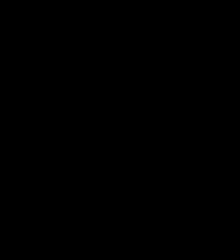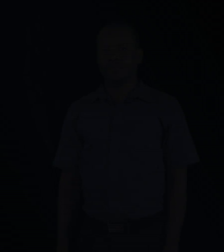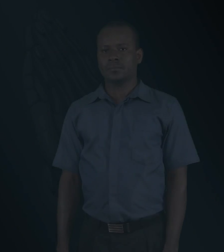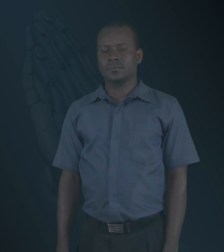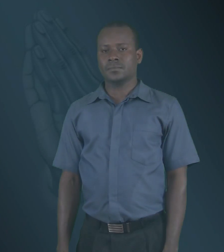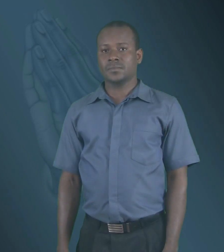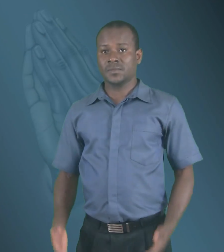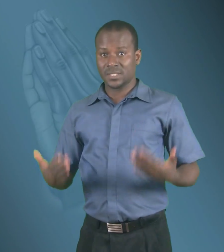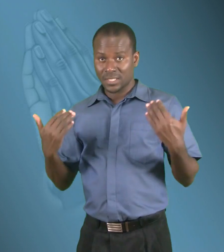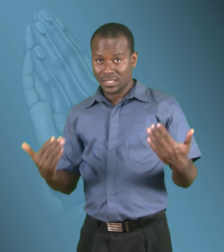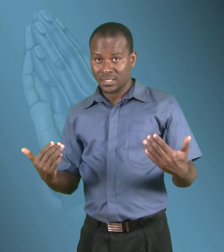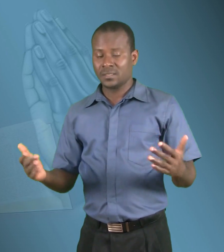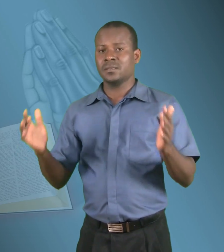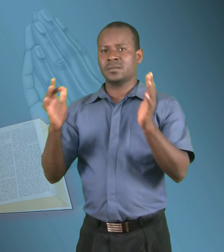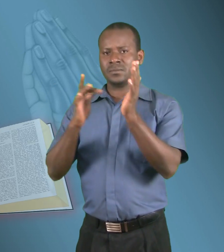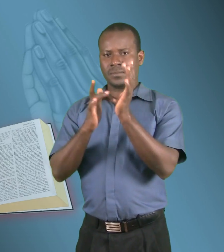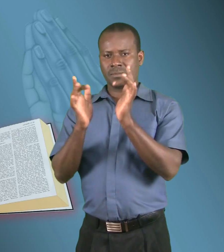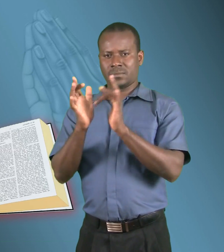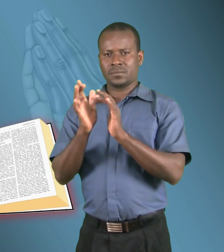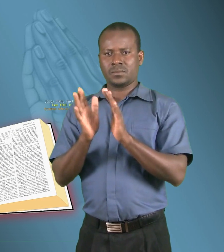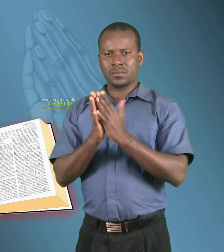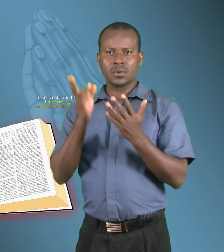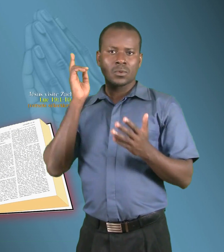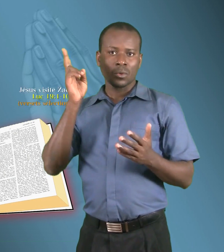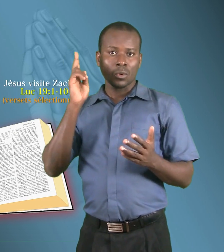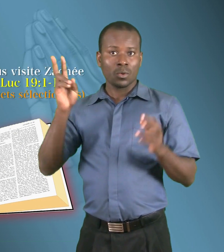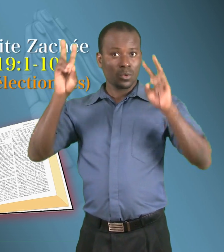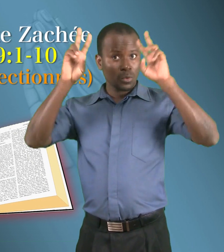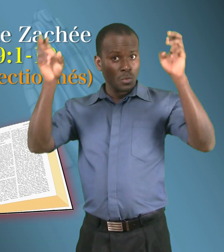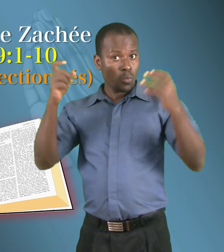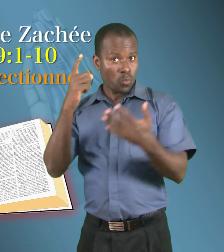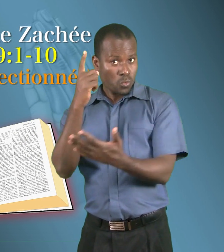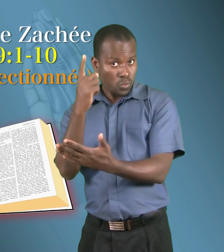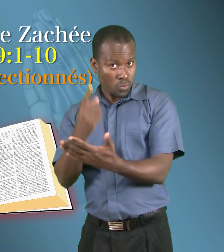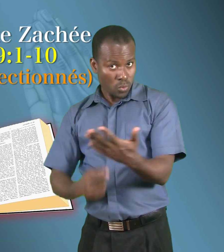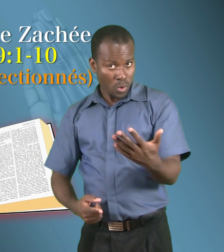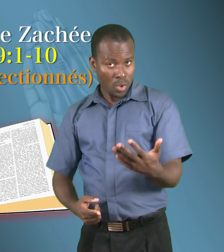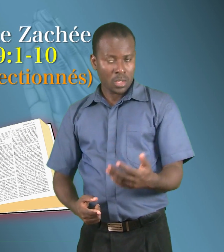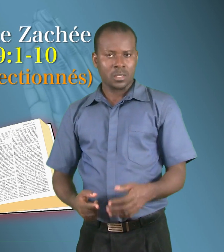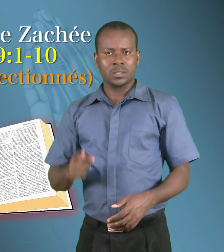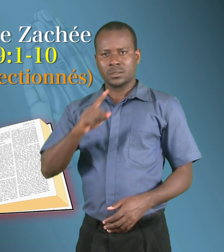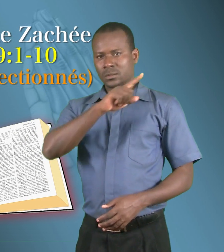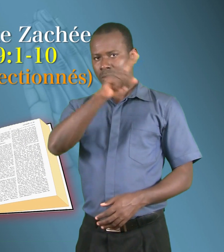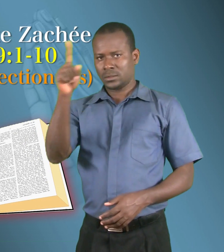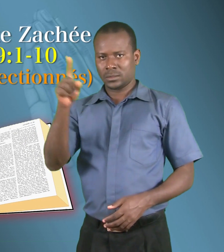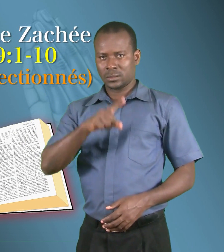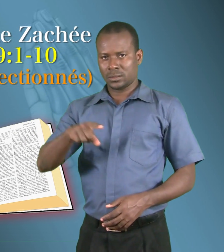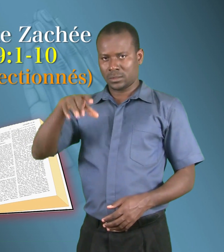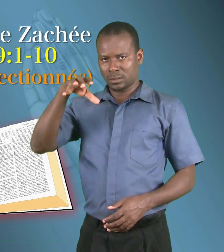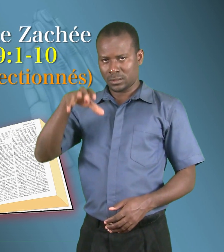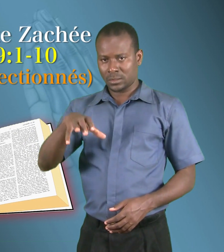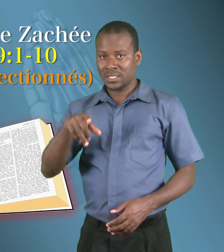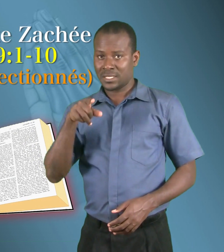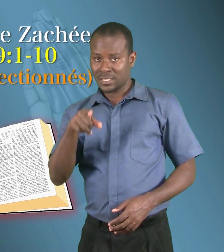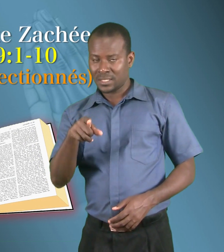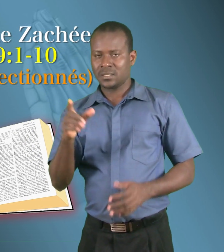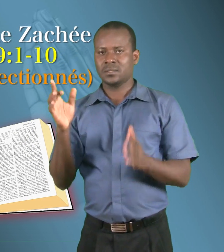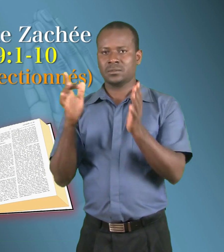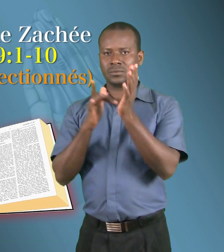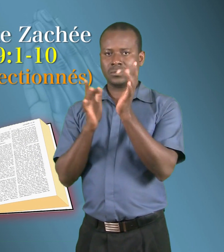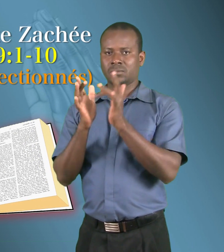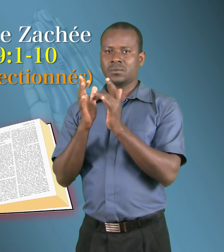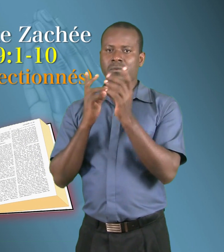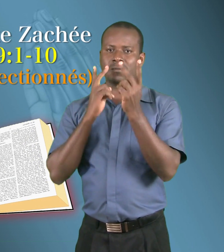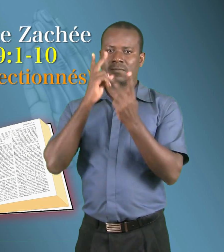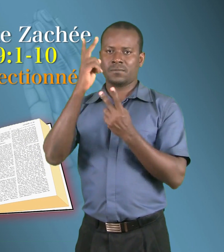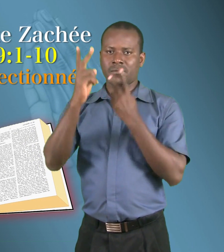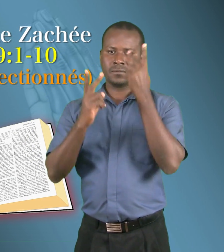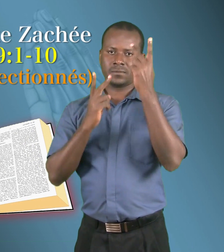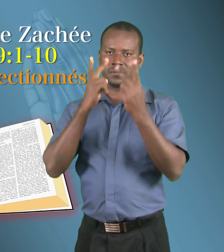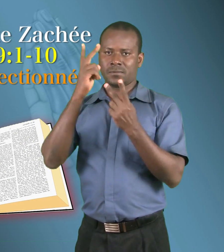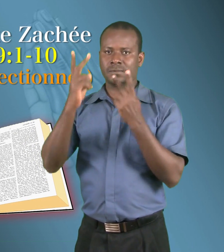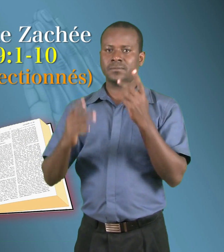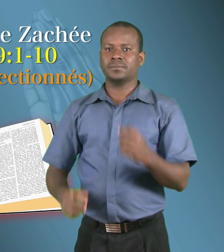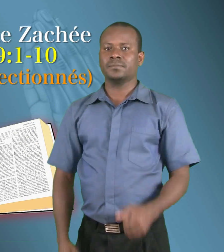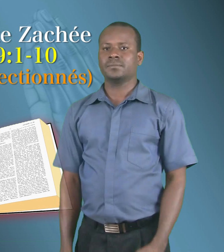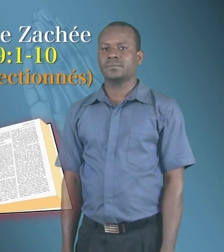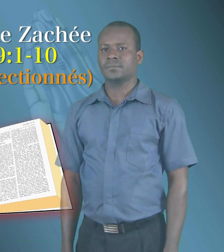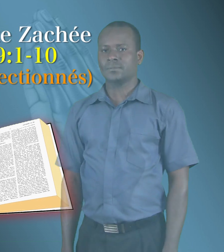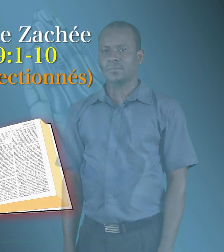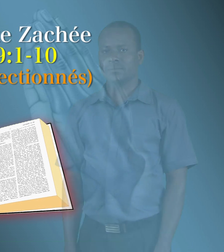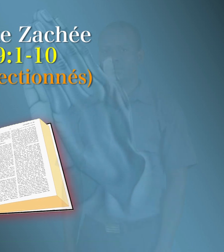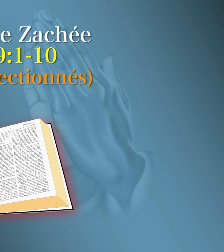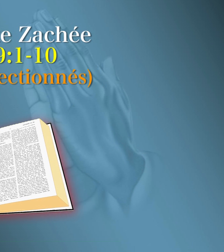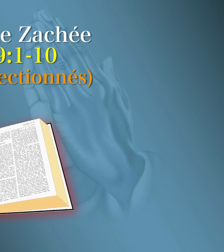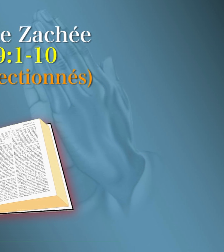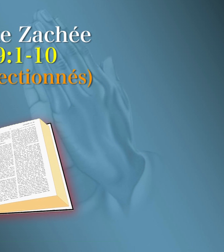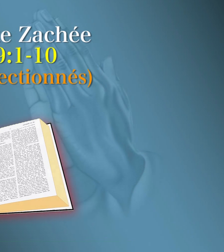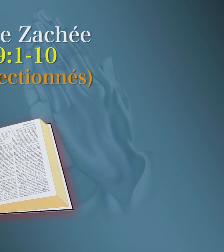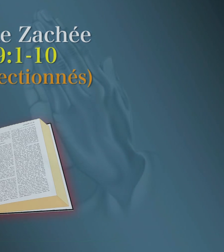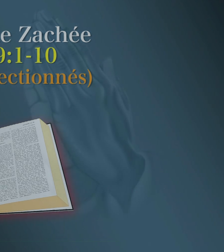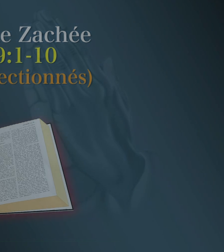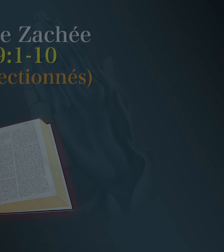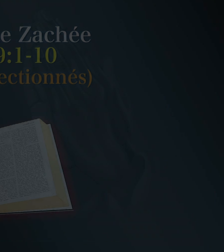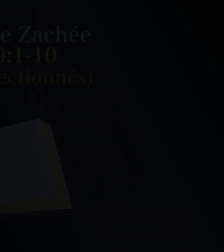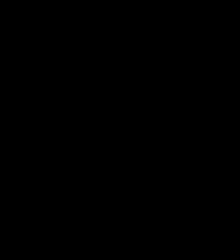Jesus visits Zacchaeus